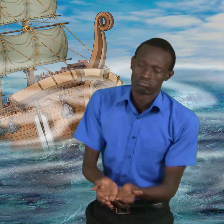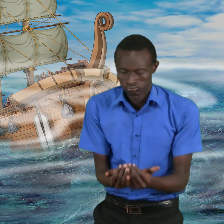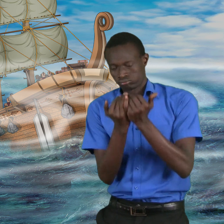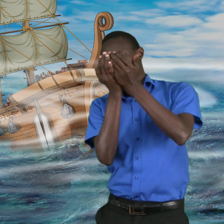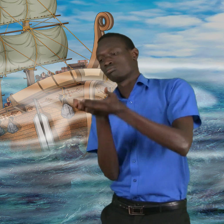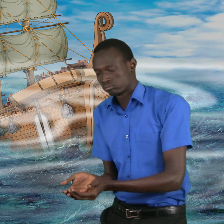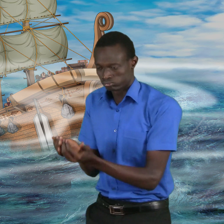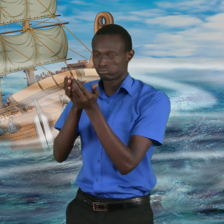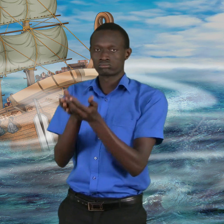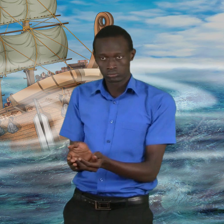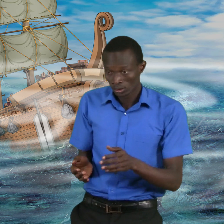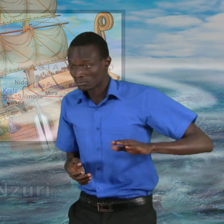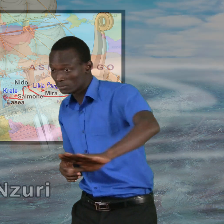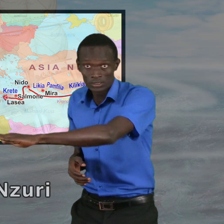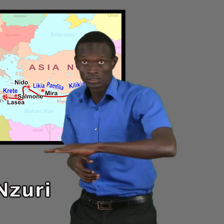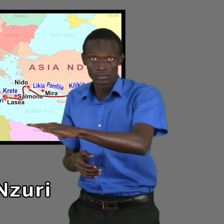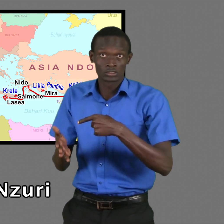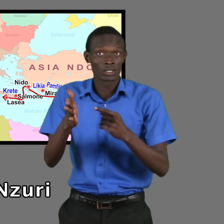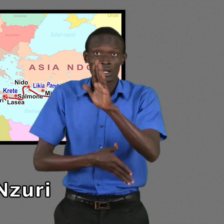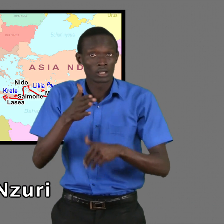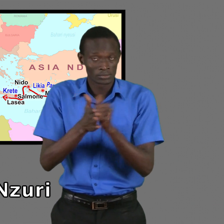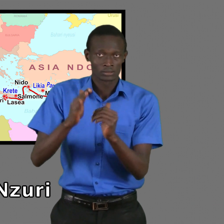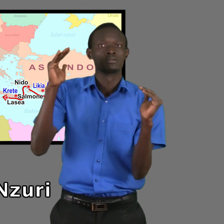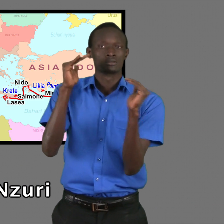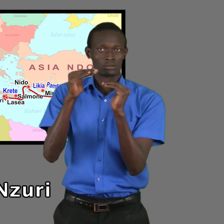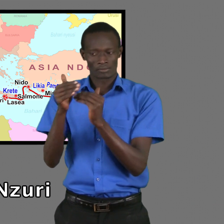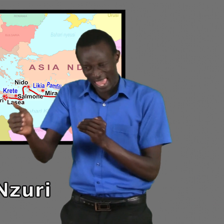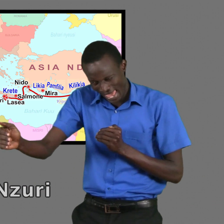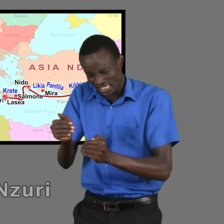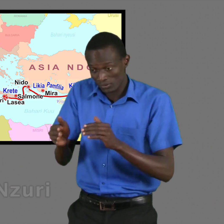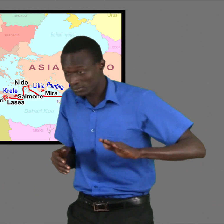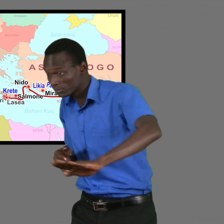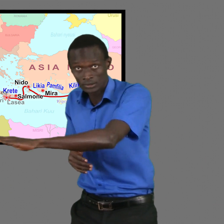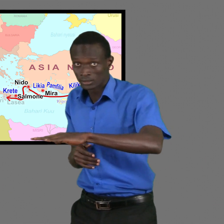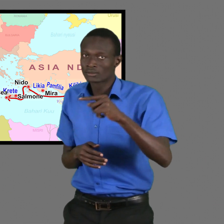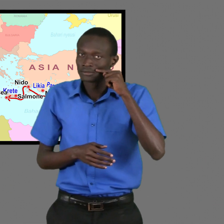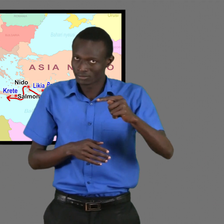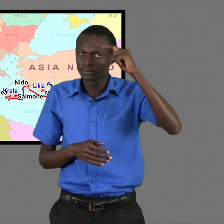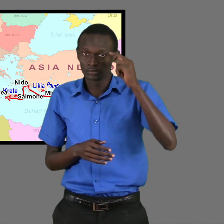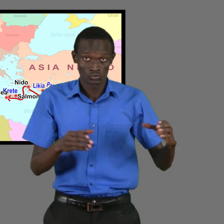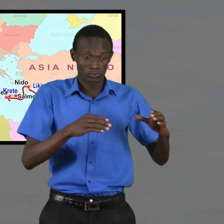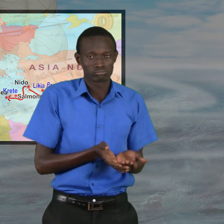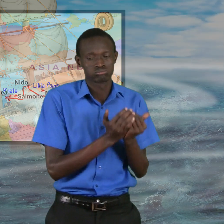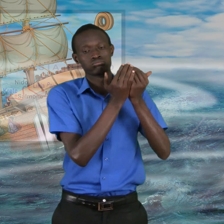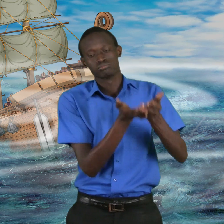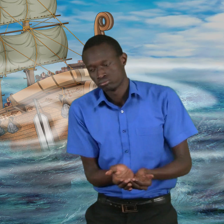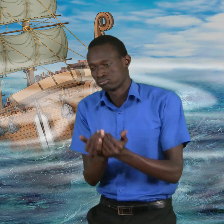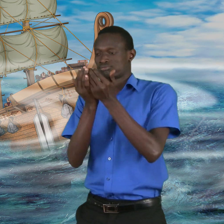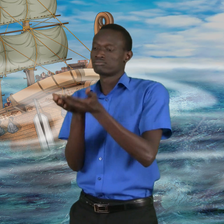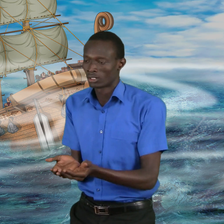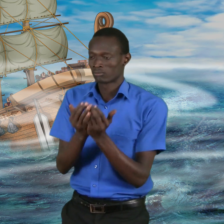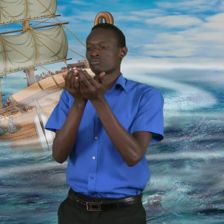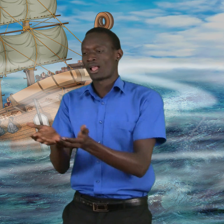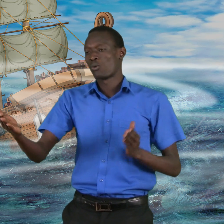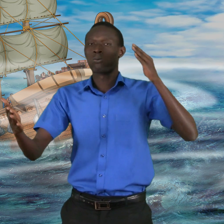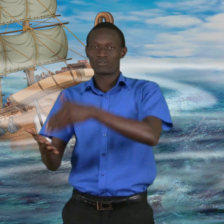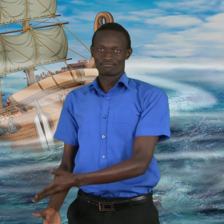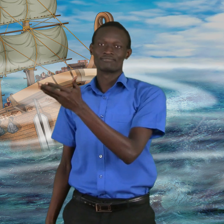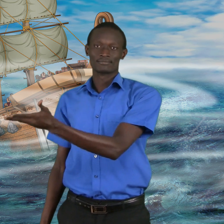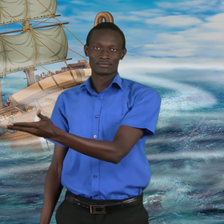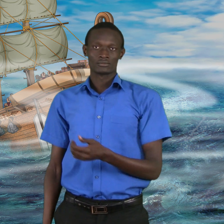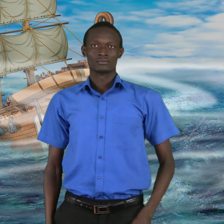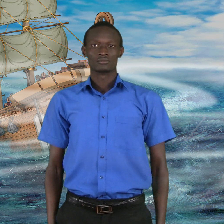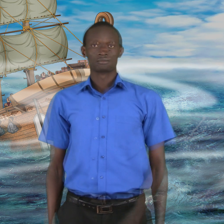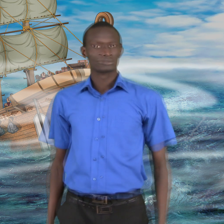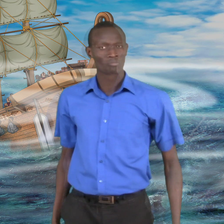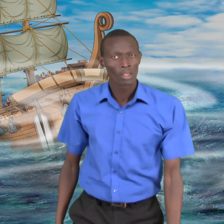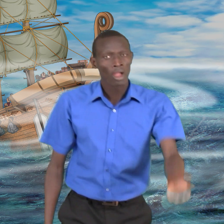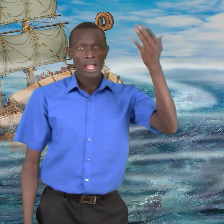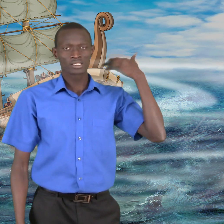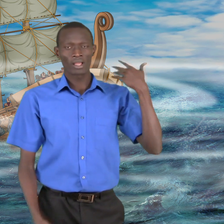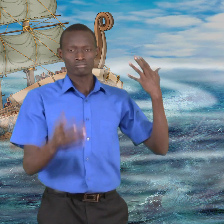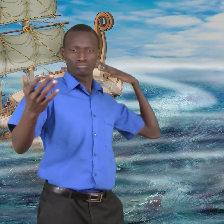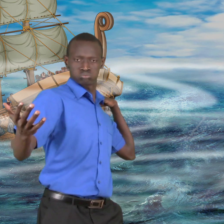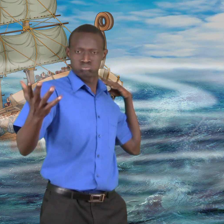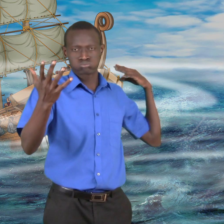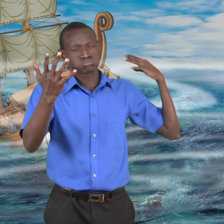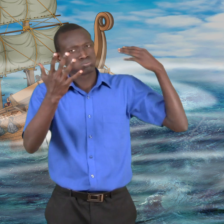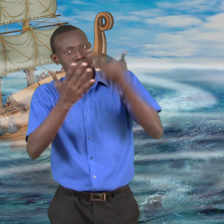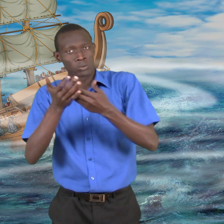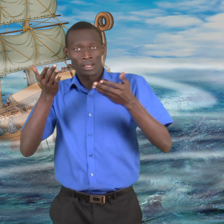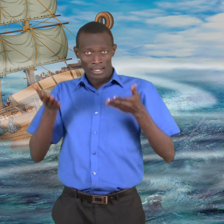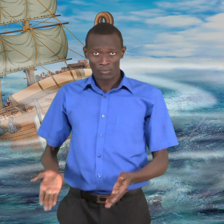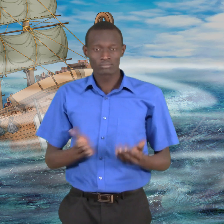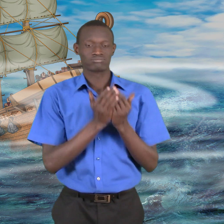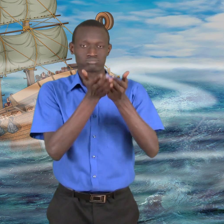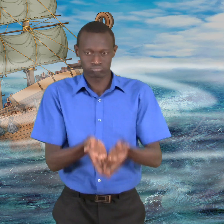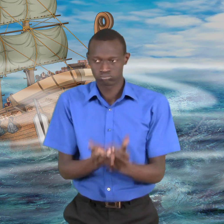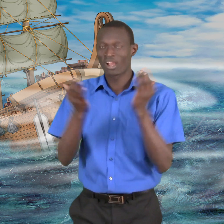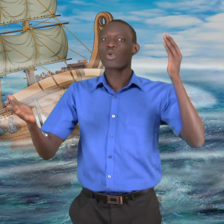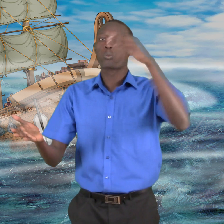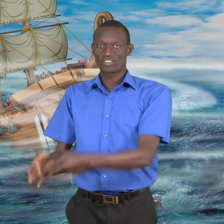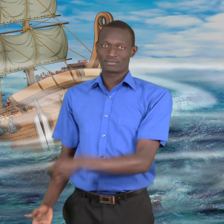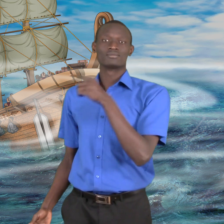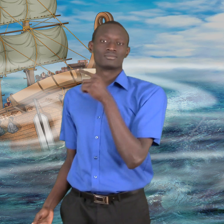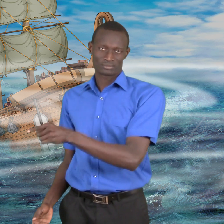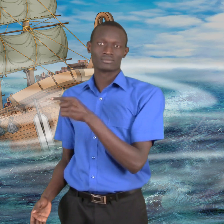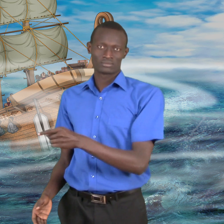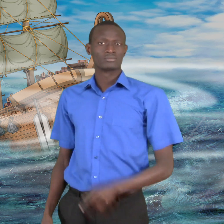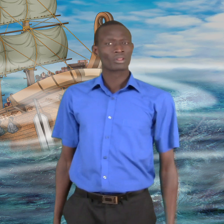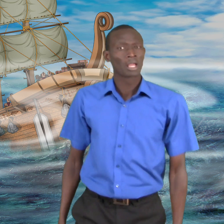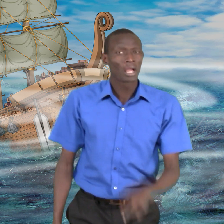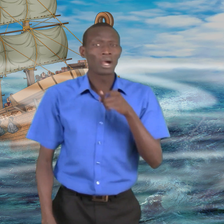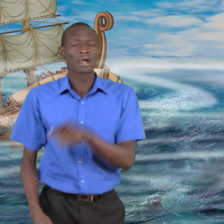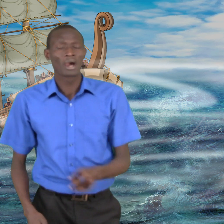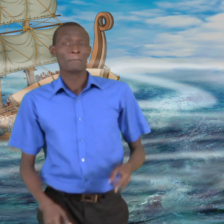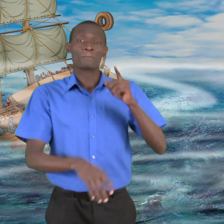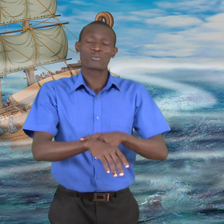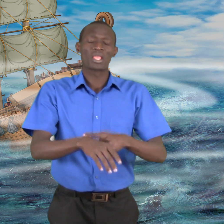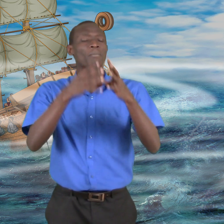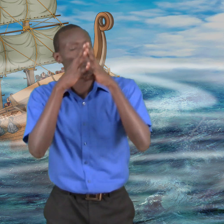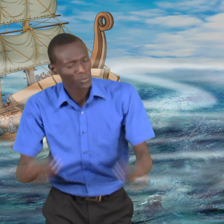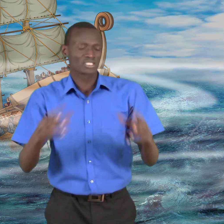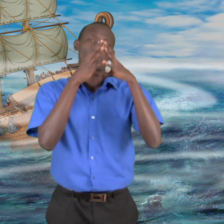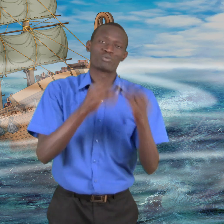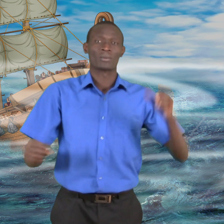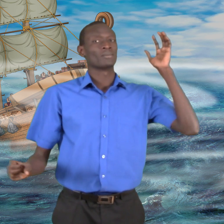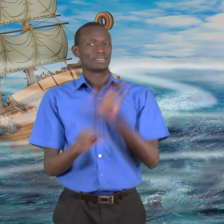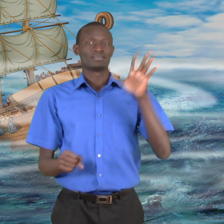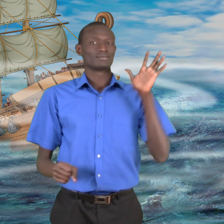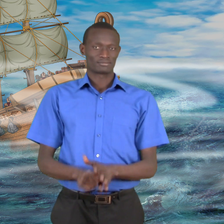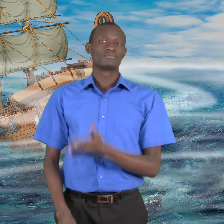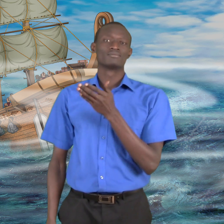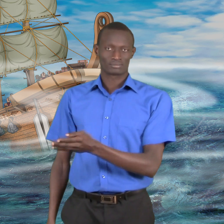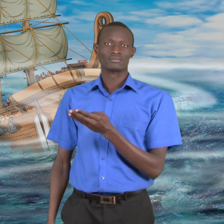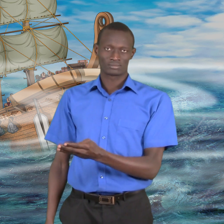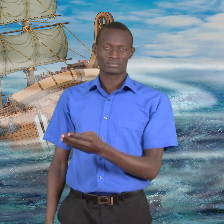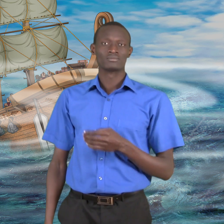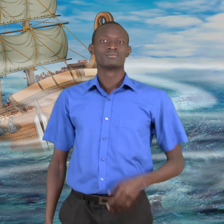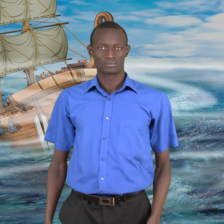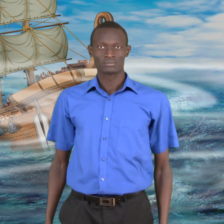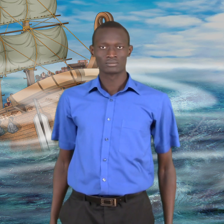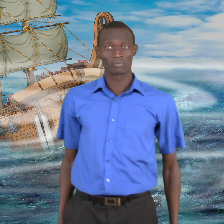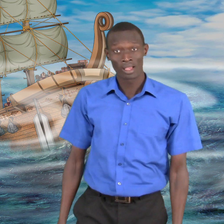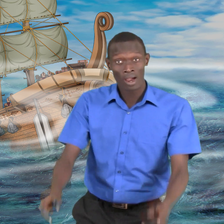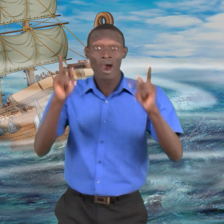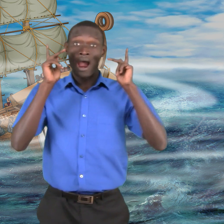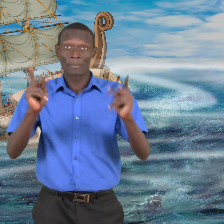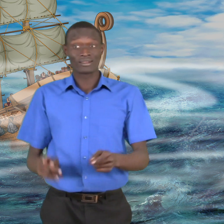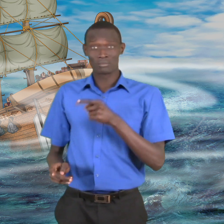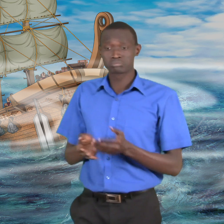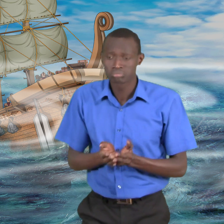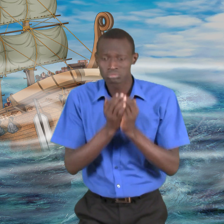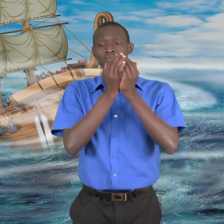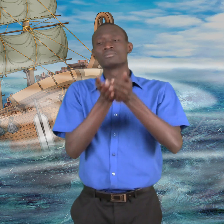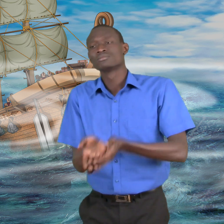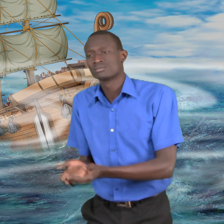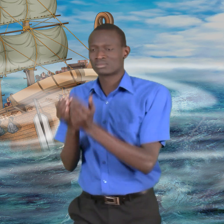After we had moved along the coast with difficulty, we came to a place called Fair Havens, near the town of Lasea.